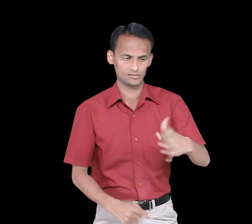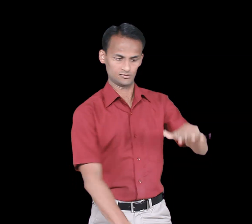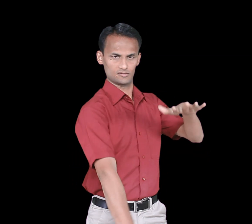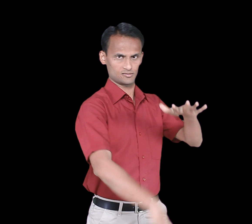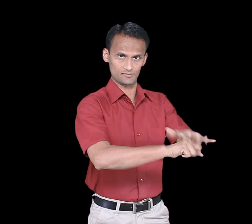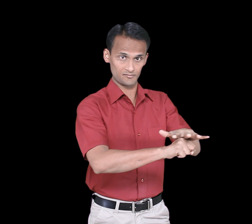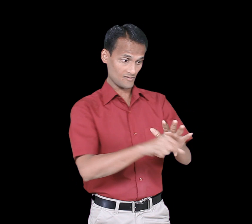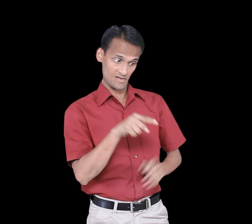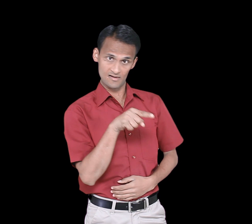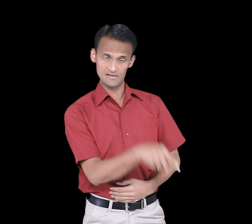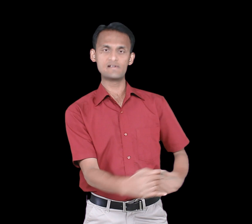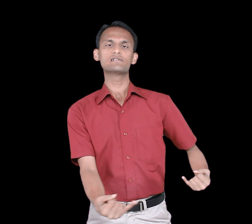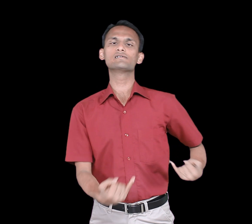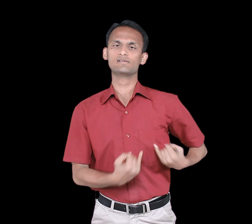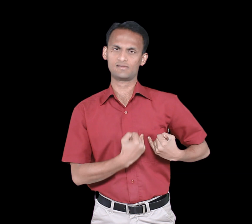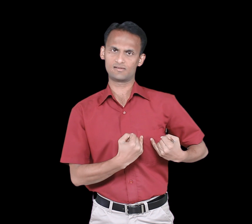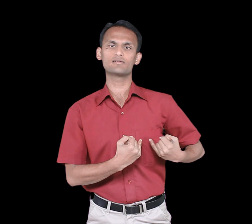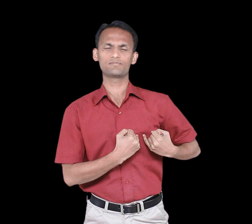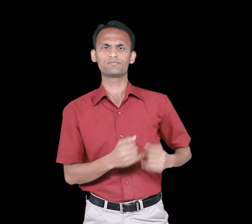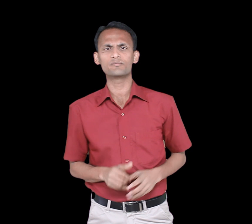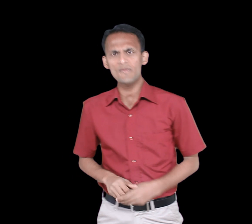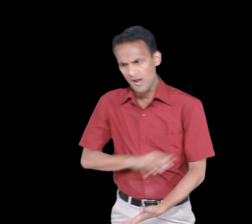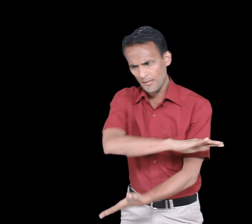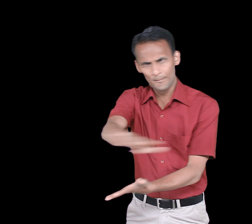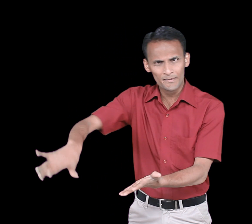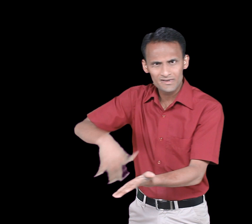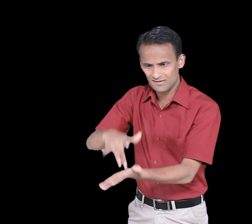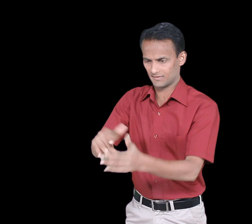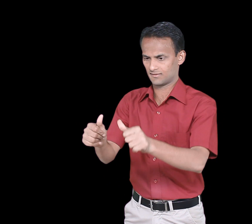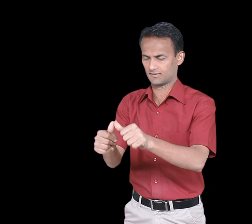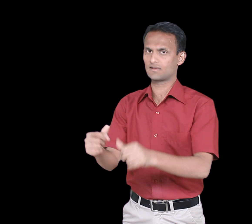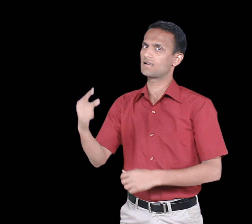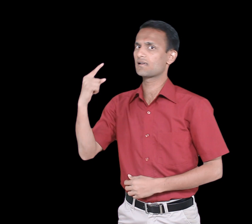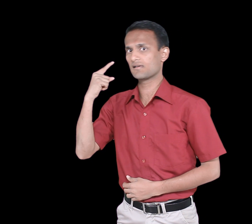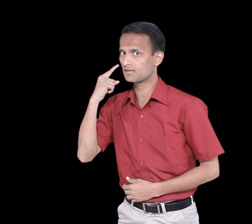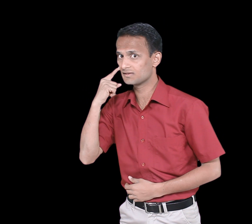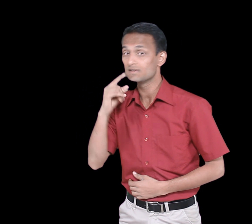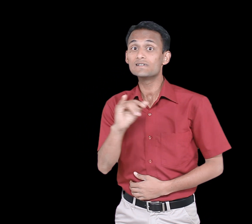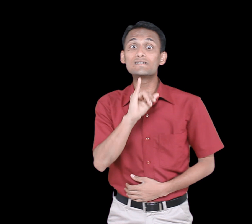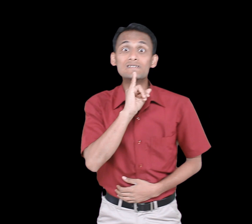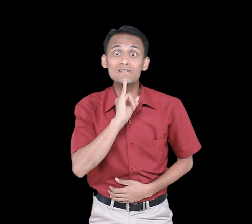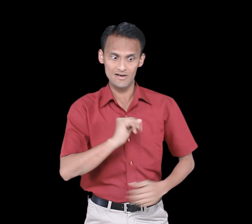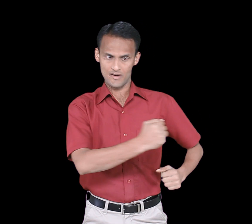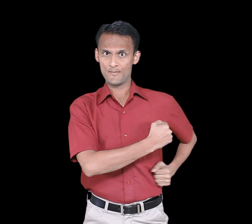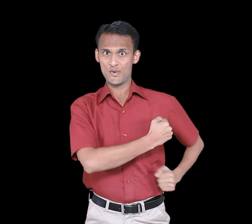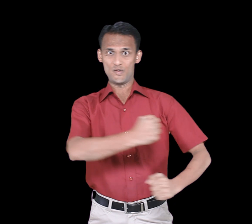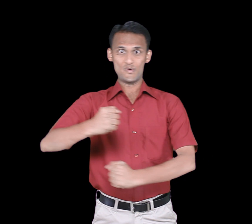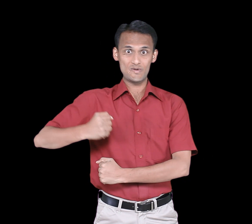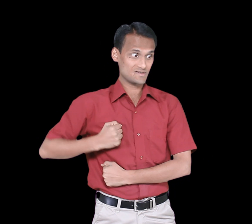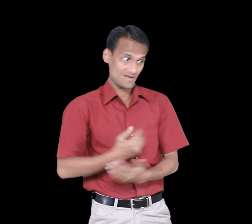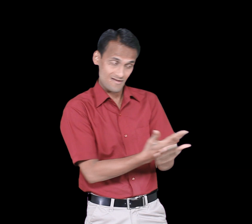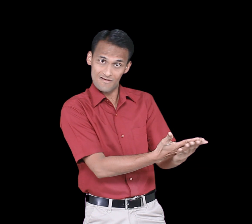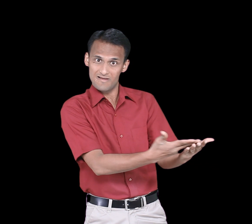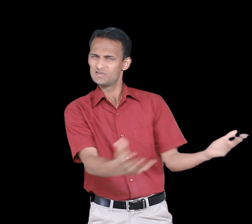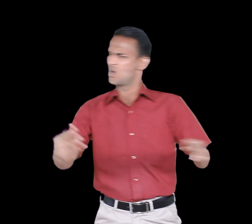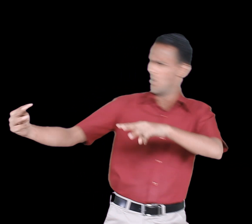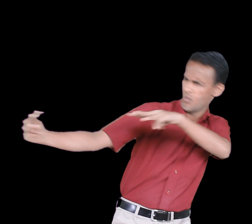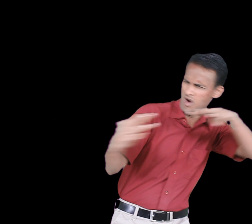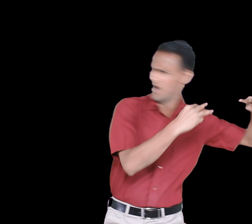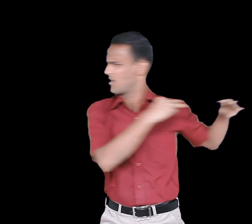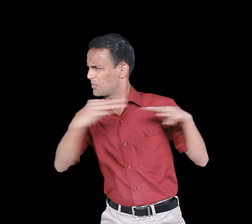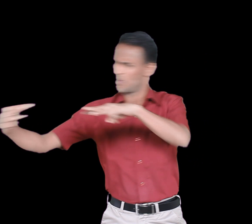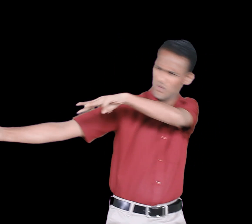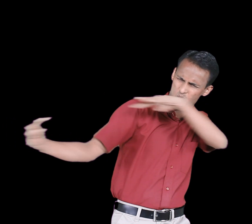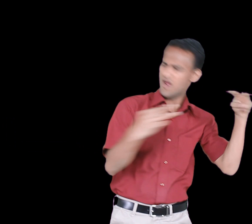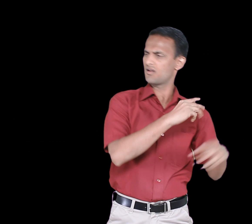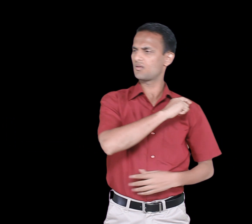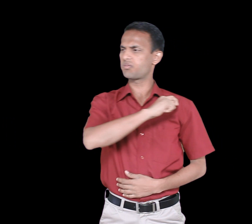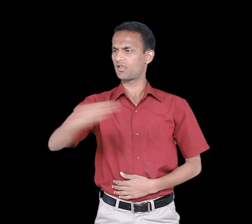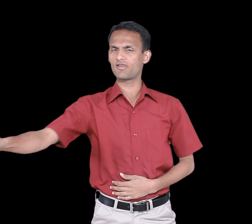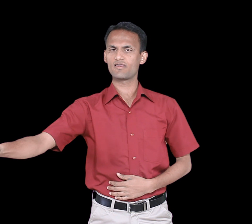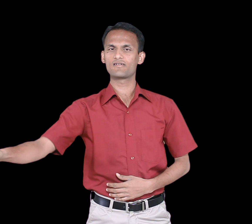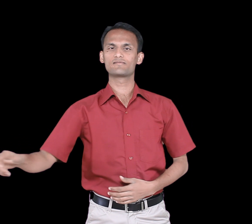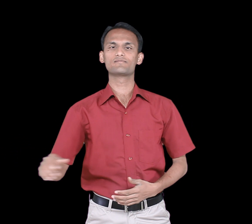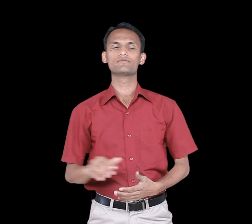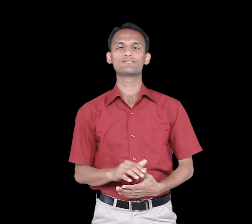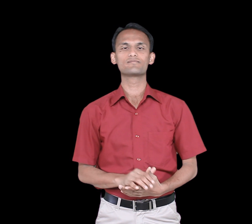Achan's sin and Israelites defeat Ai